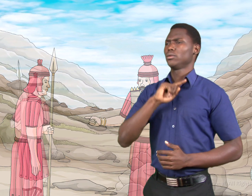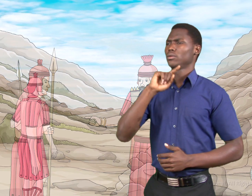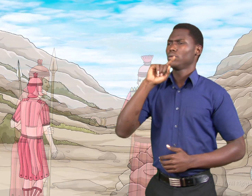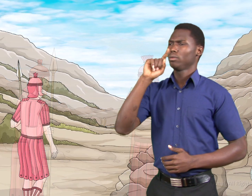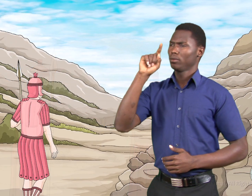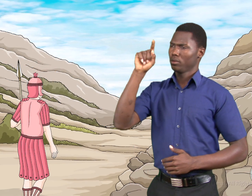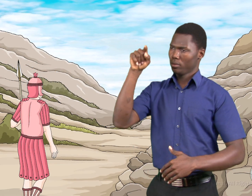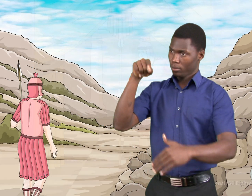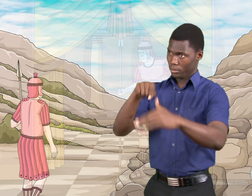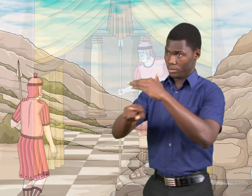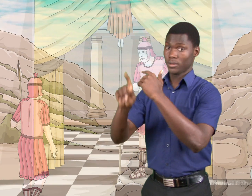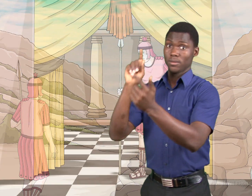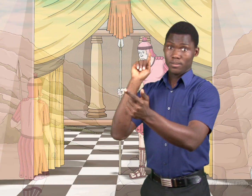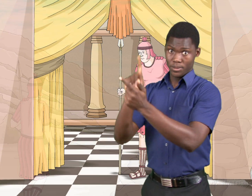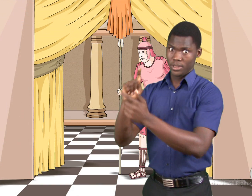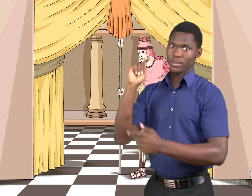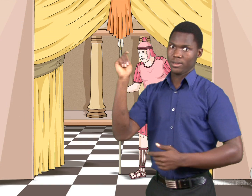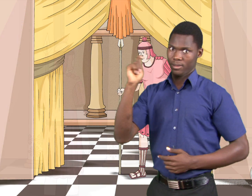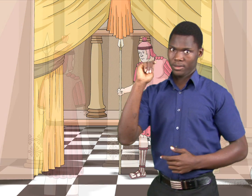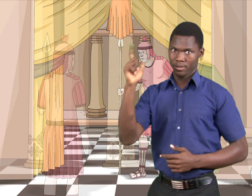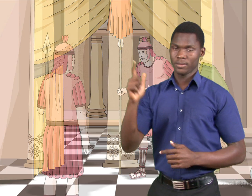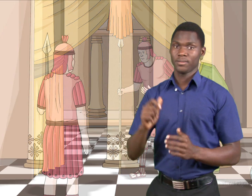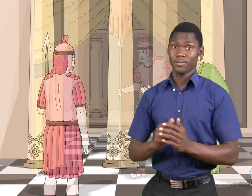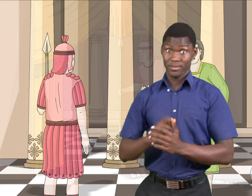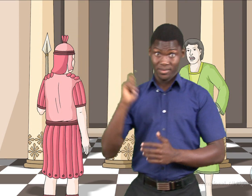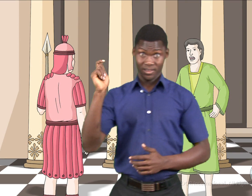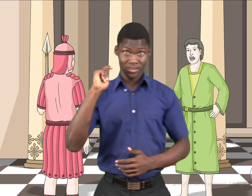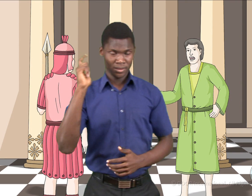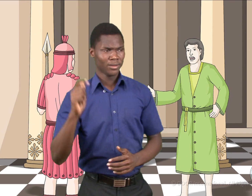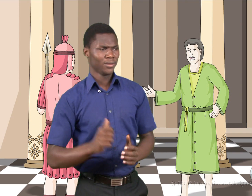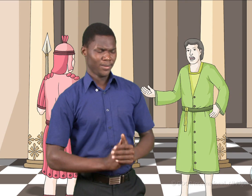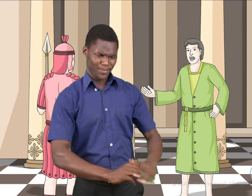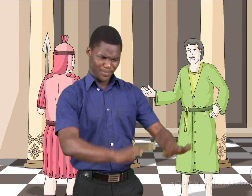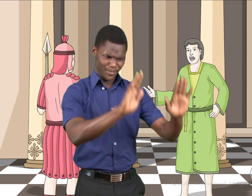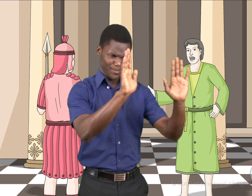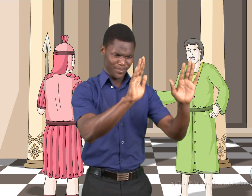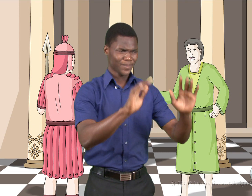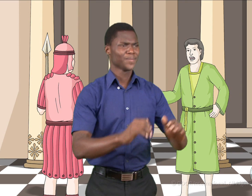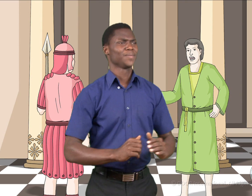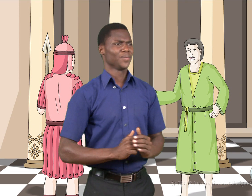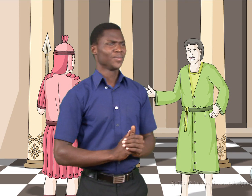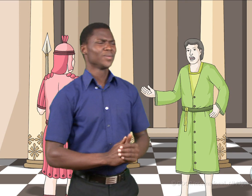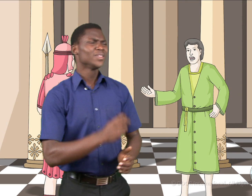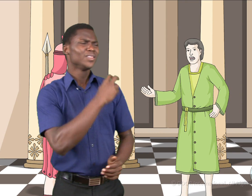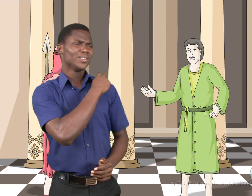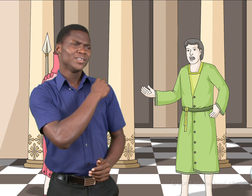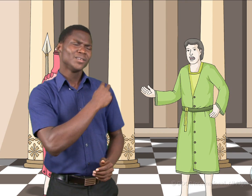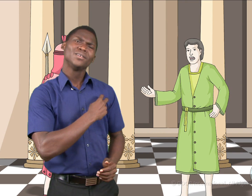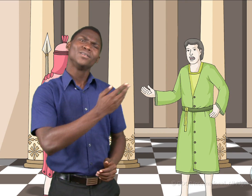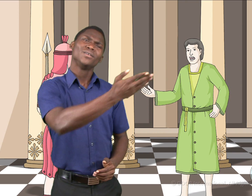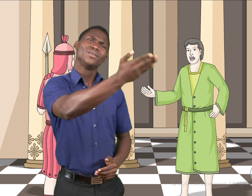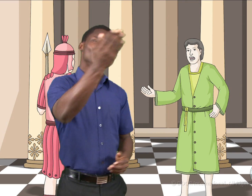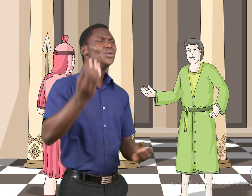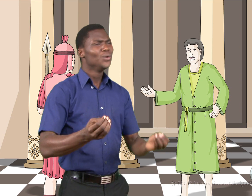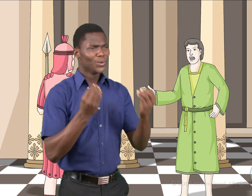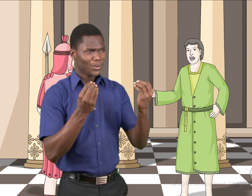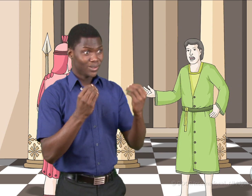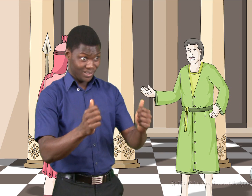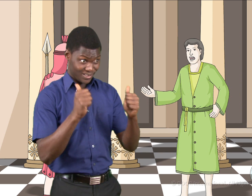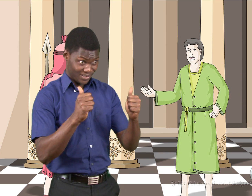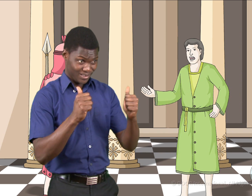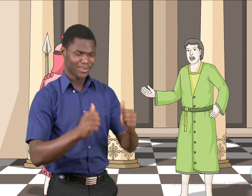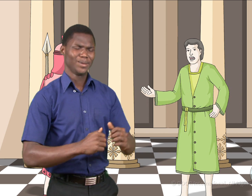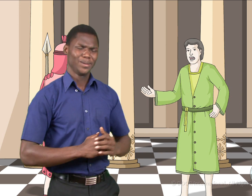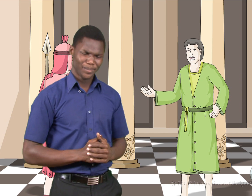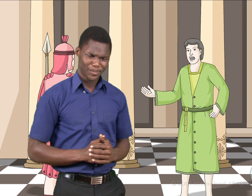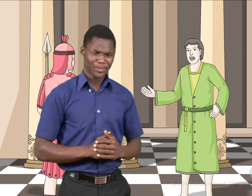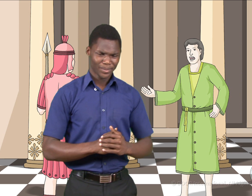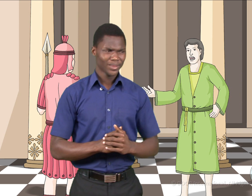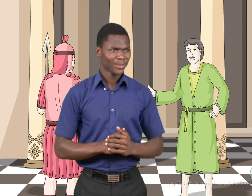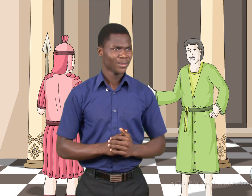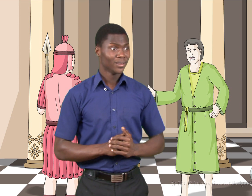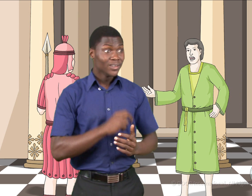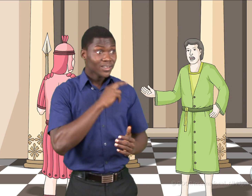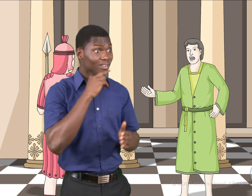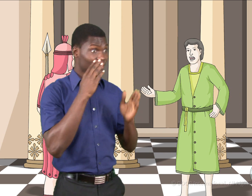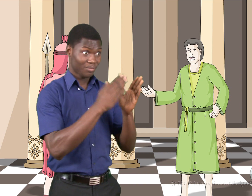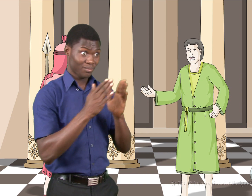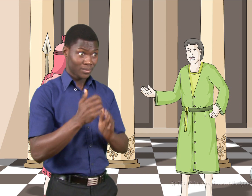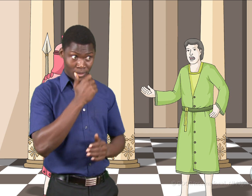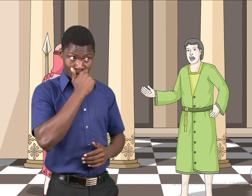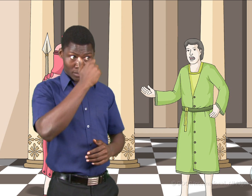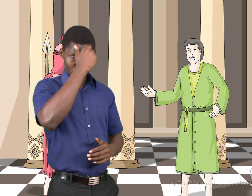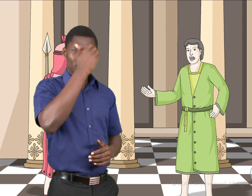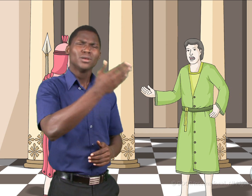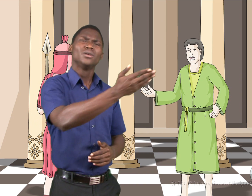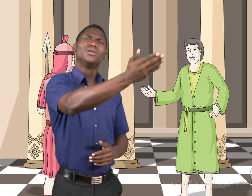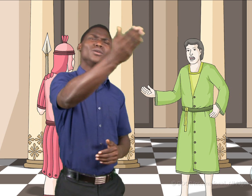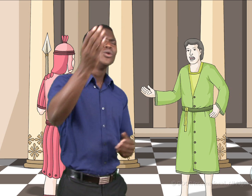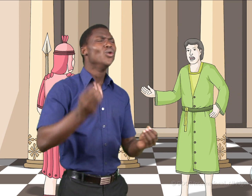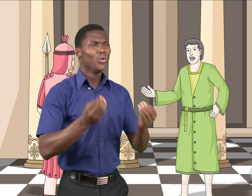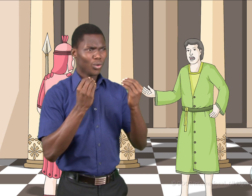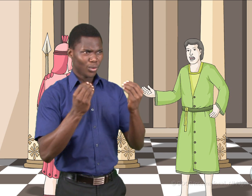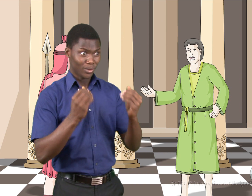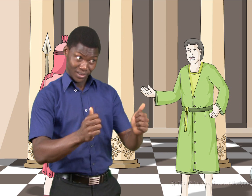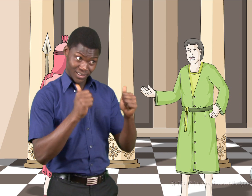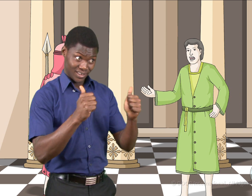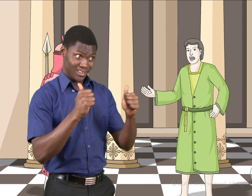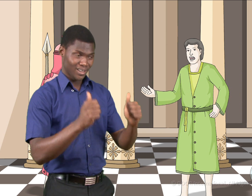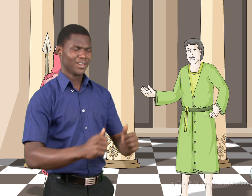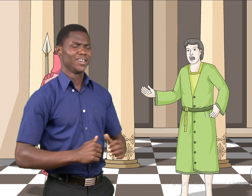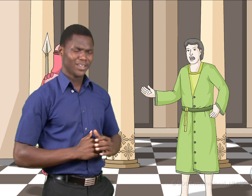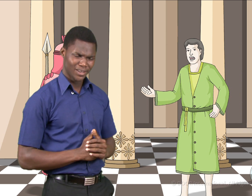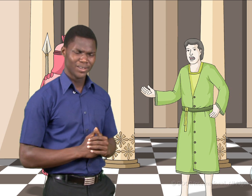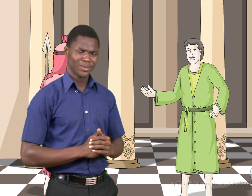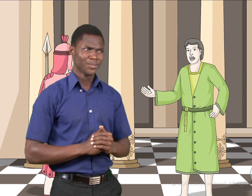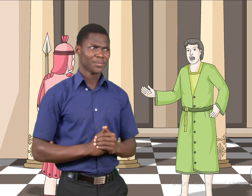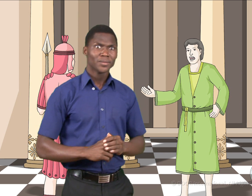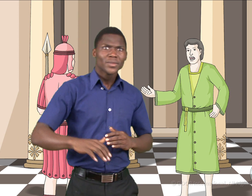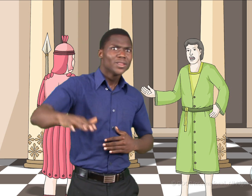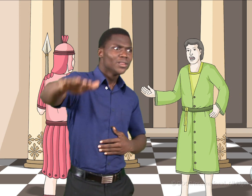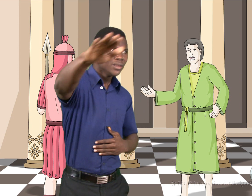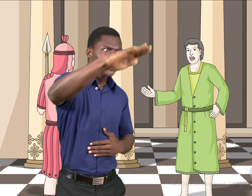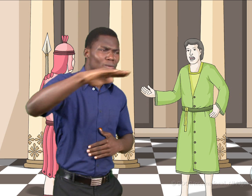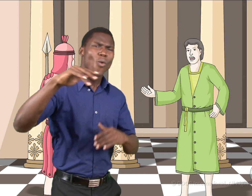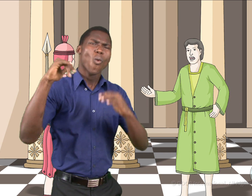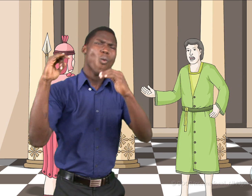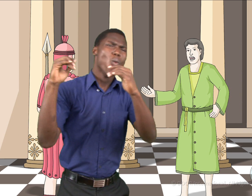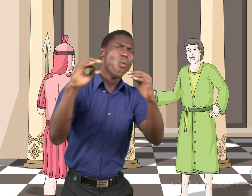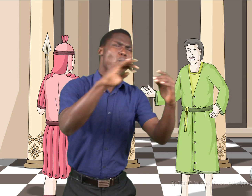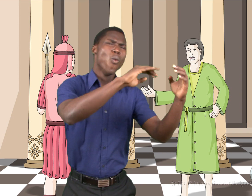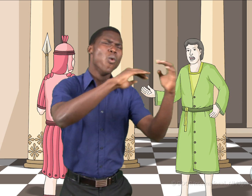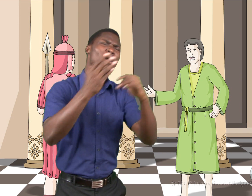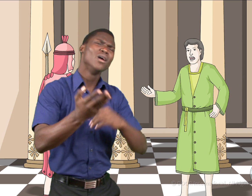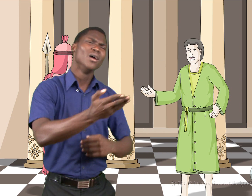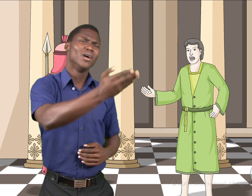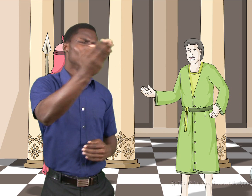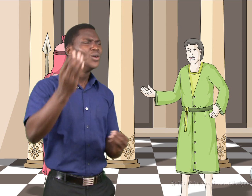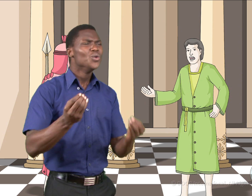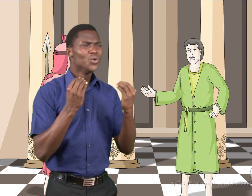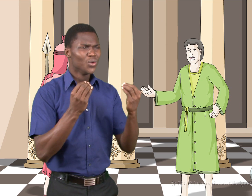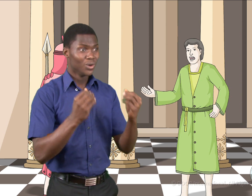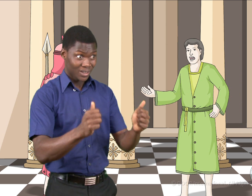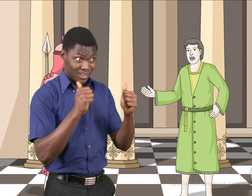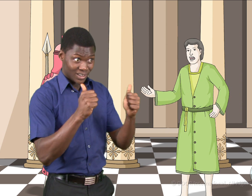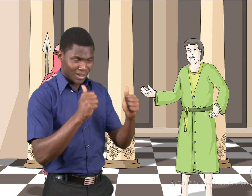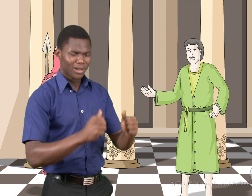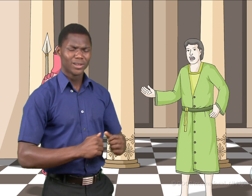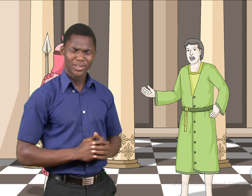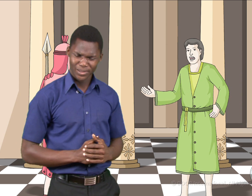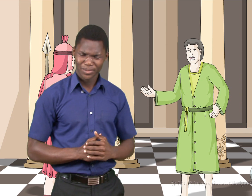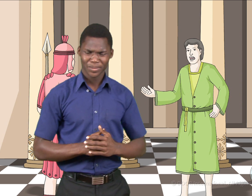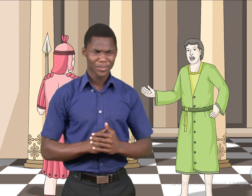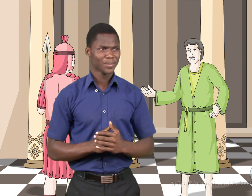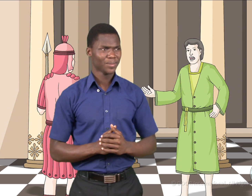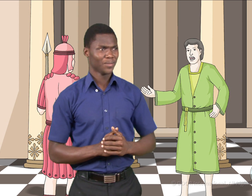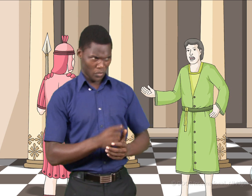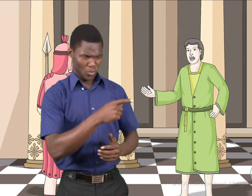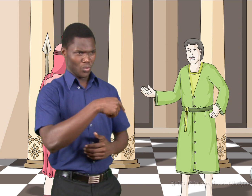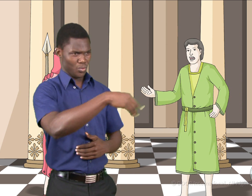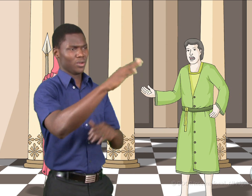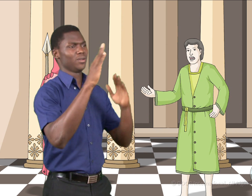When Uriah came to him, David asked how Joab and the troops were doing with the war.